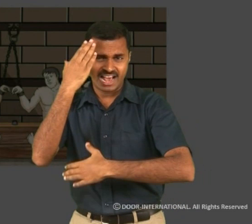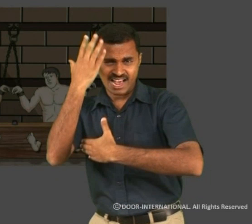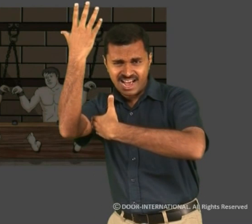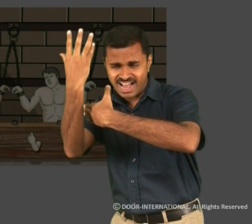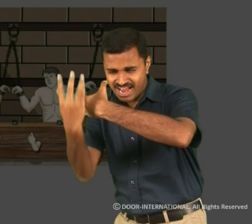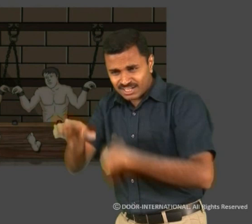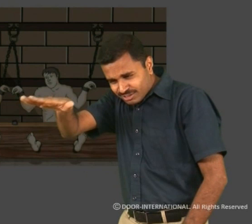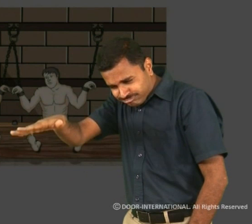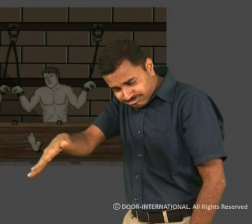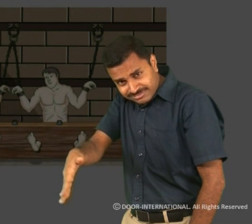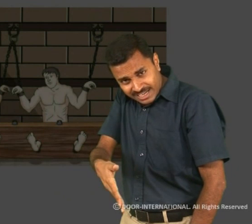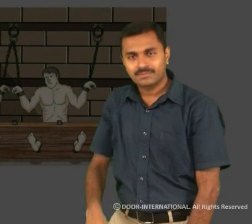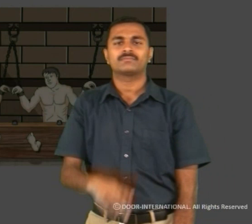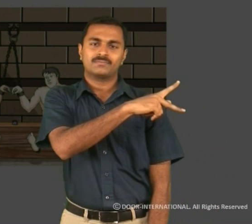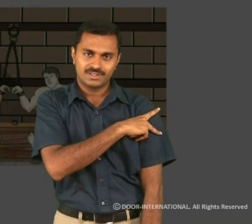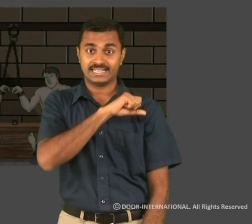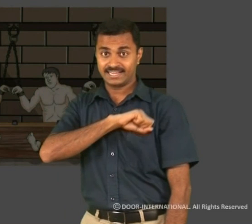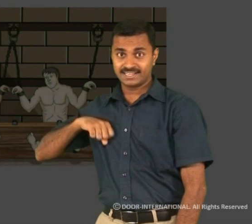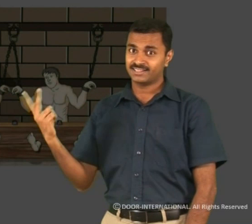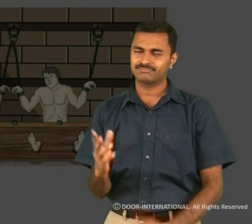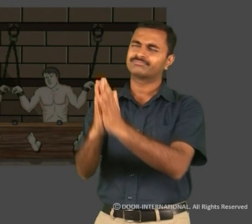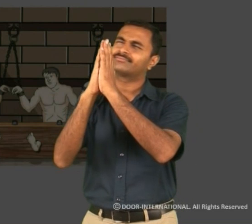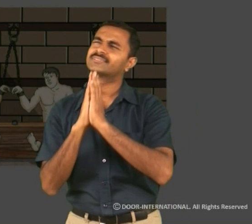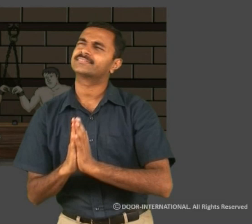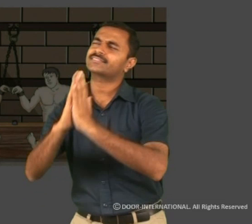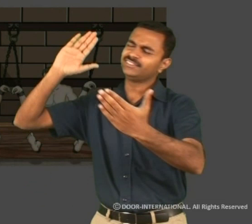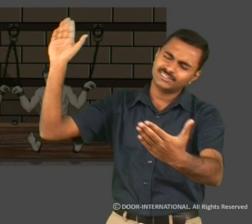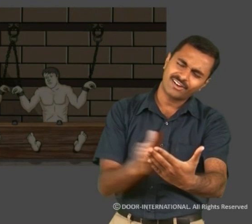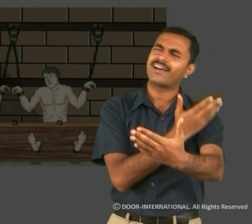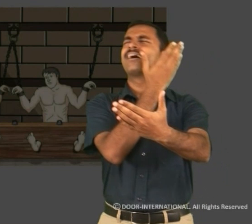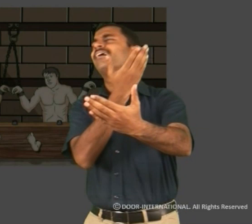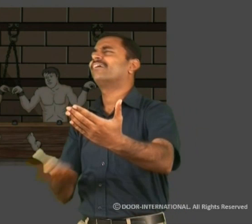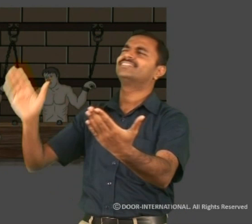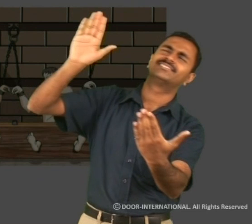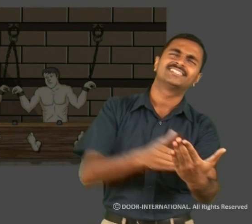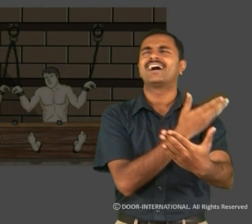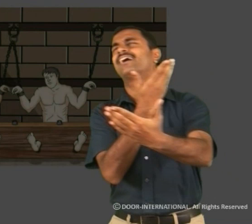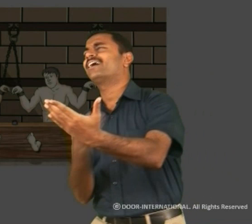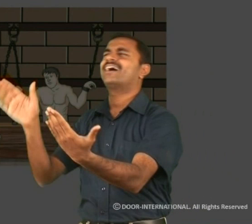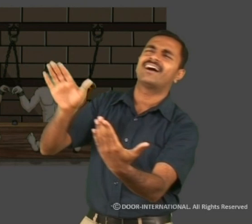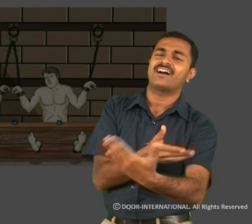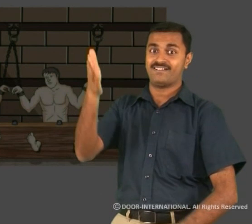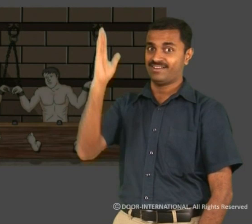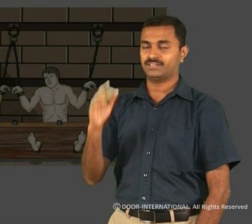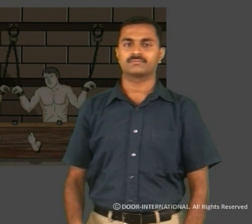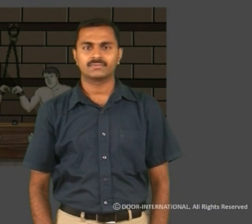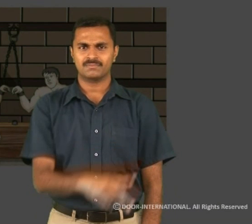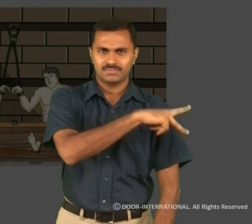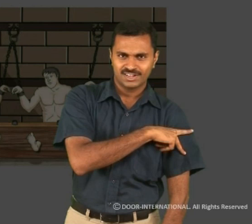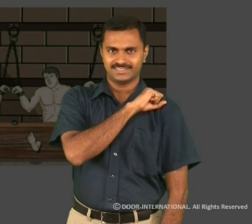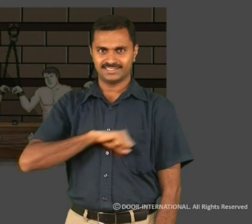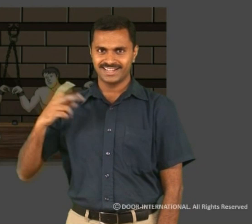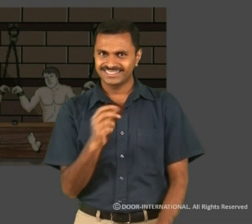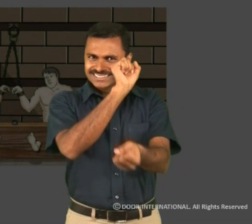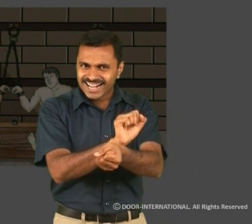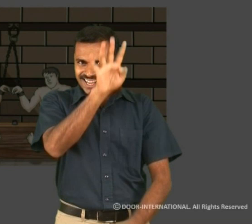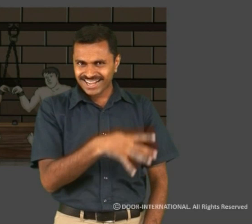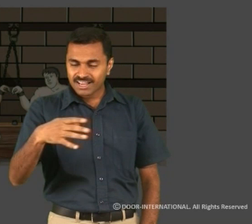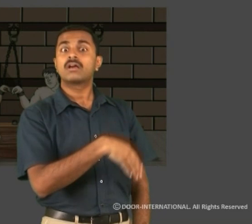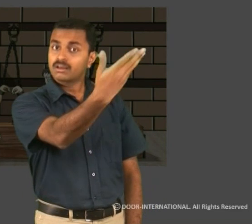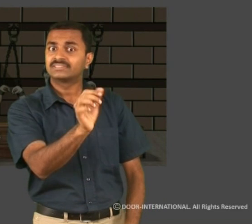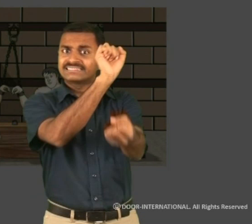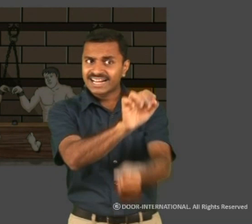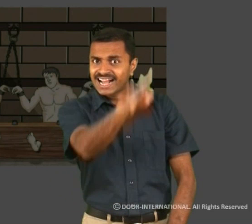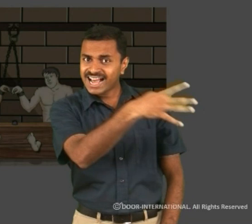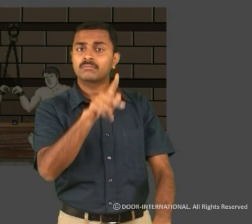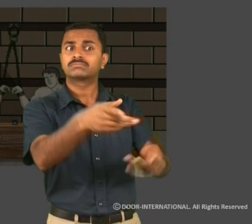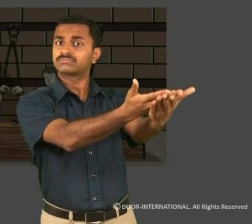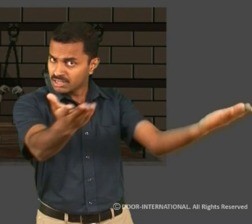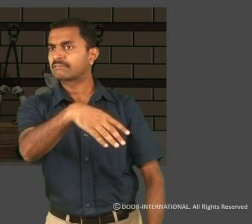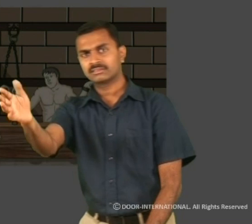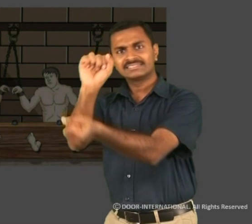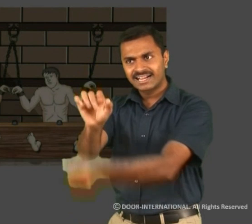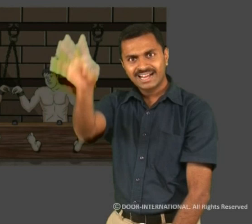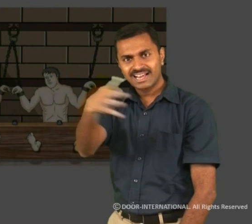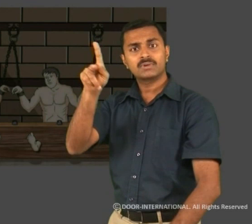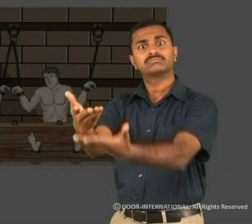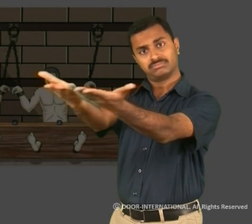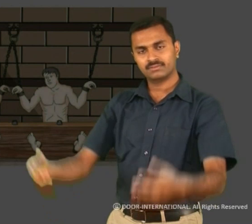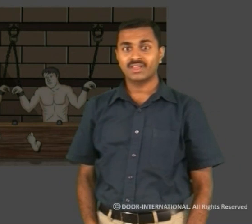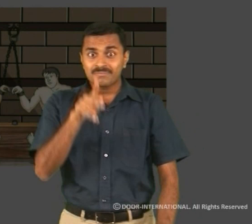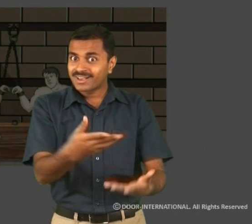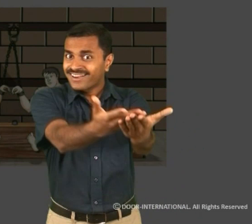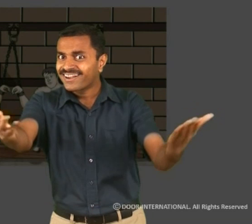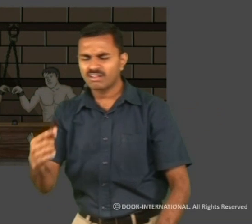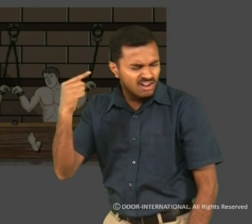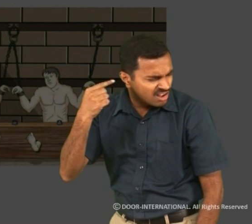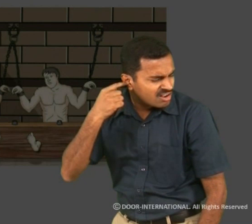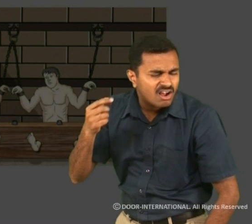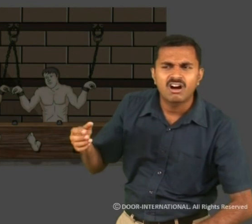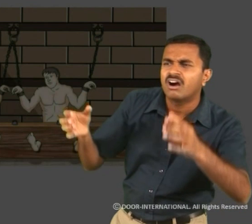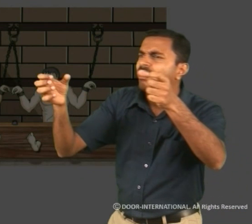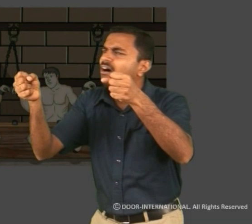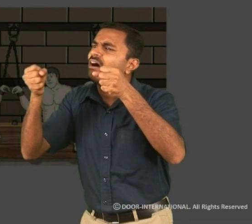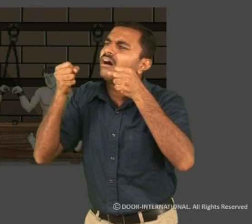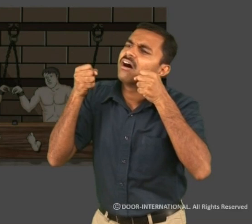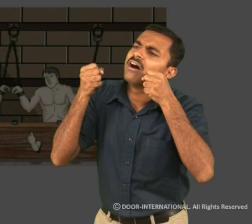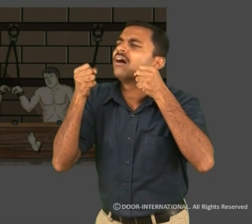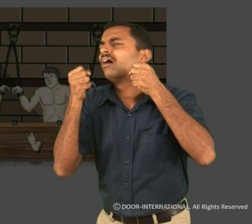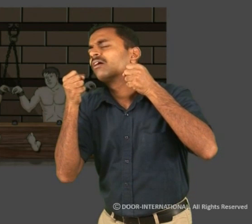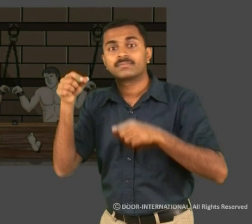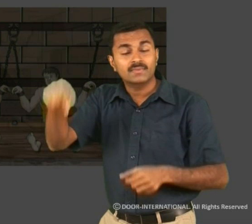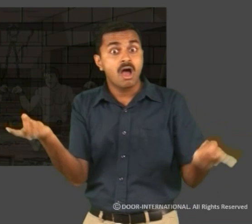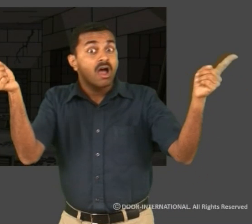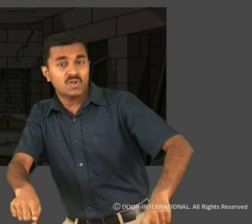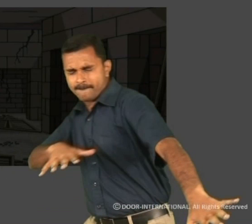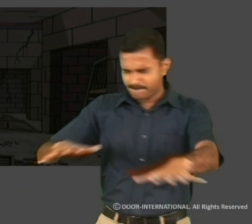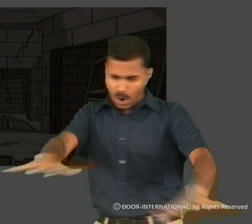About midnight Paul and Silas were praying and singing hymns to God, and the other prisoners were listening to them.